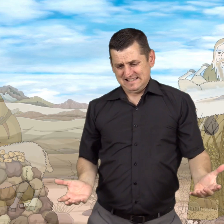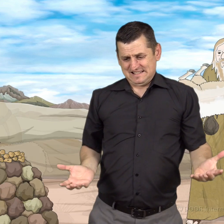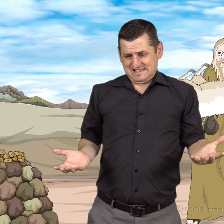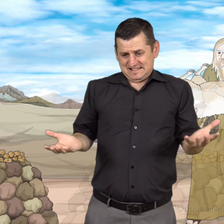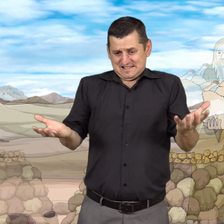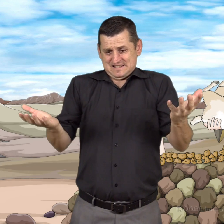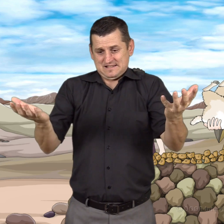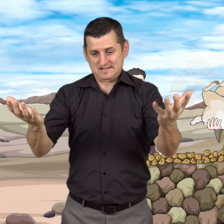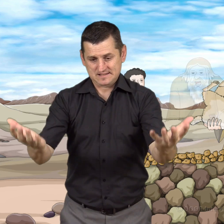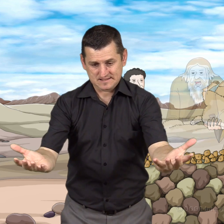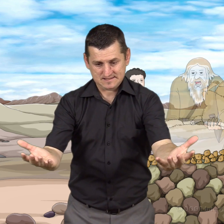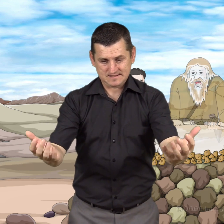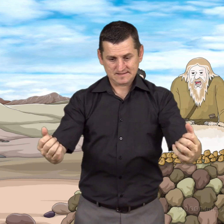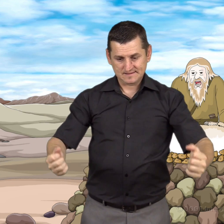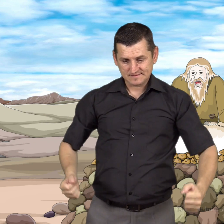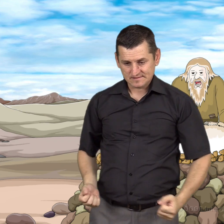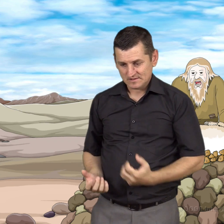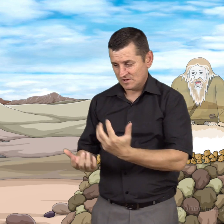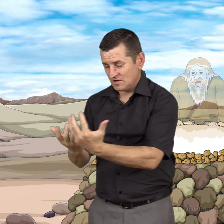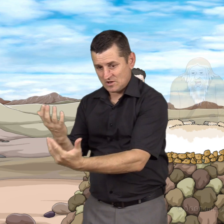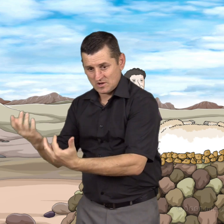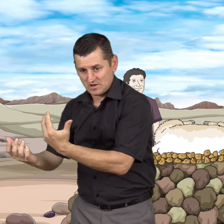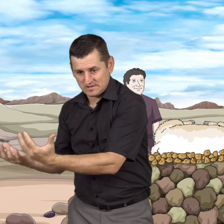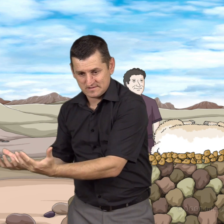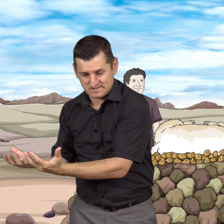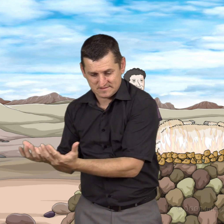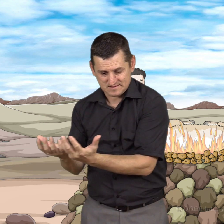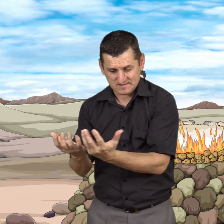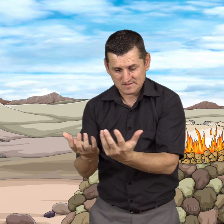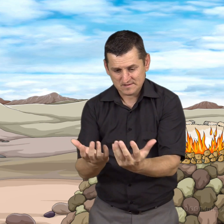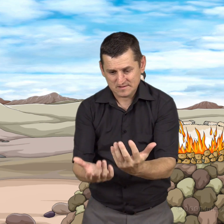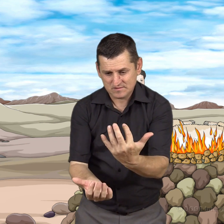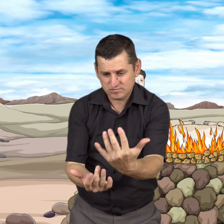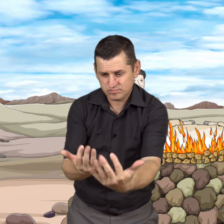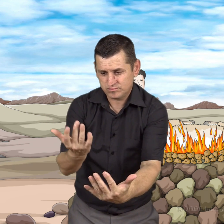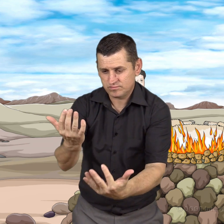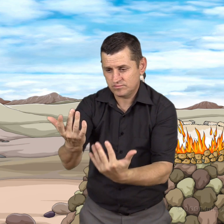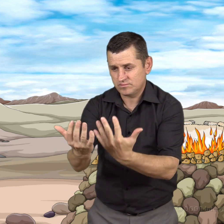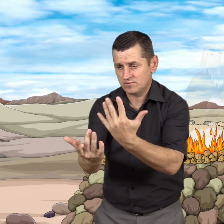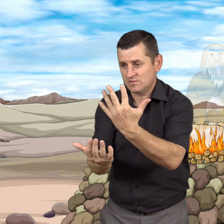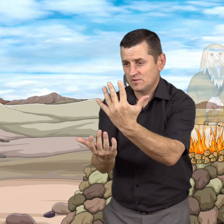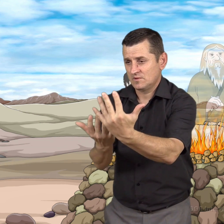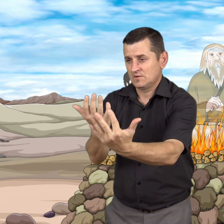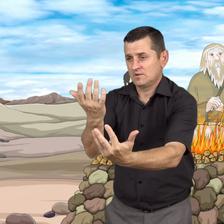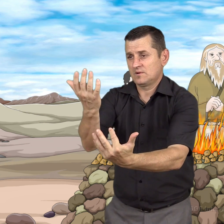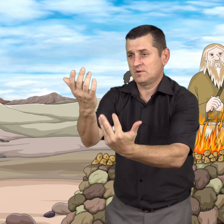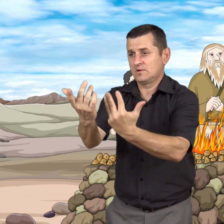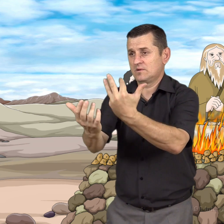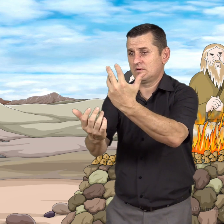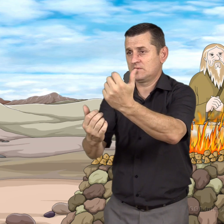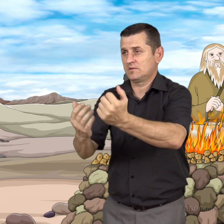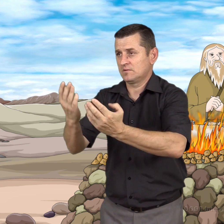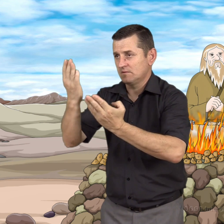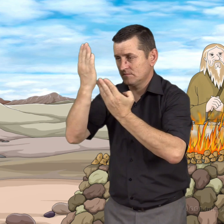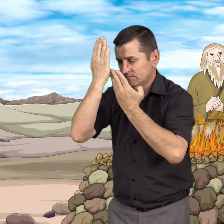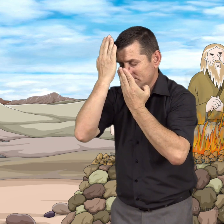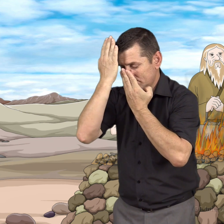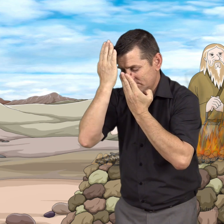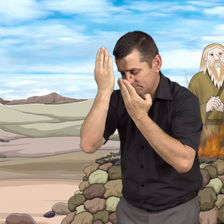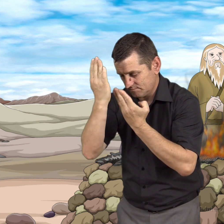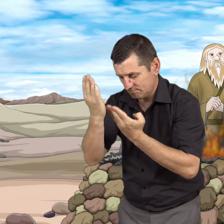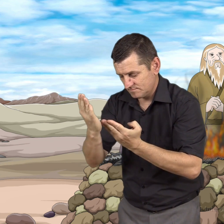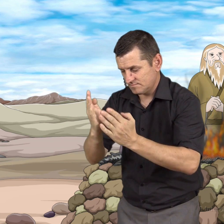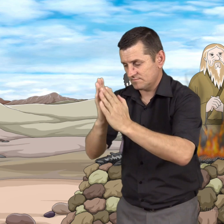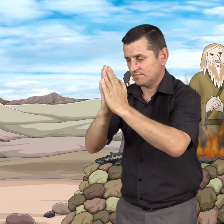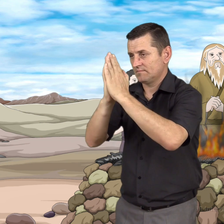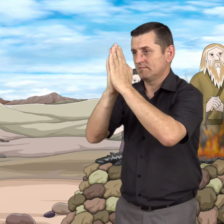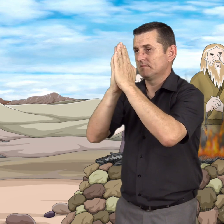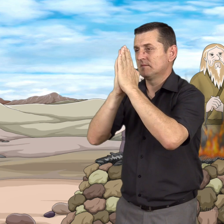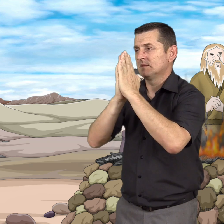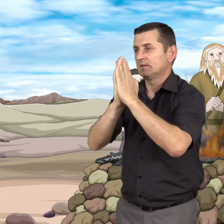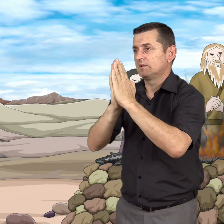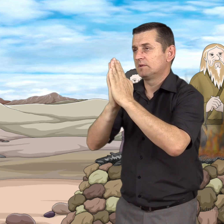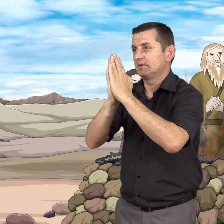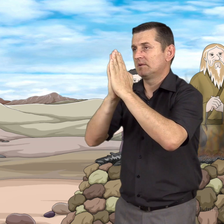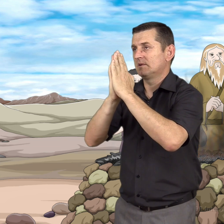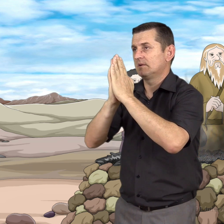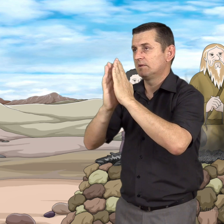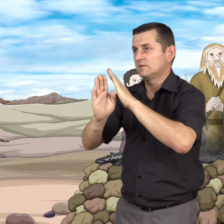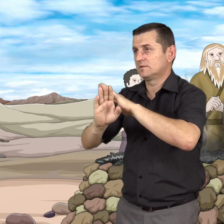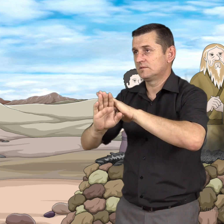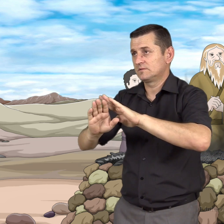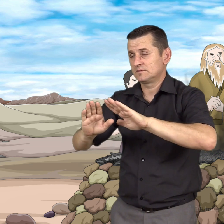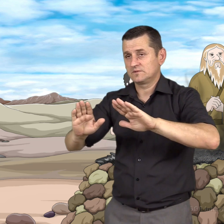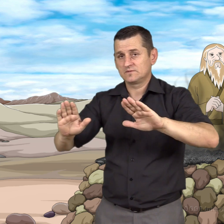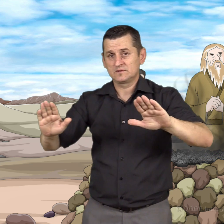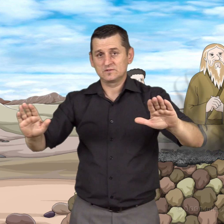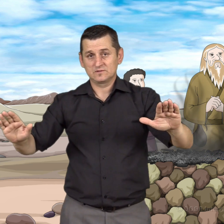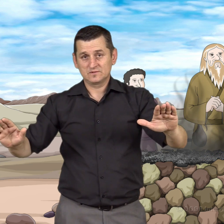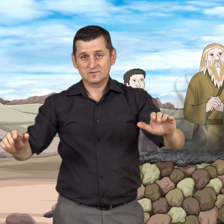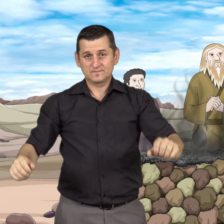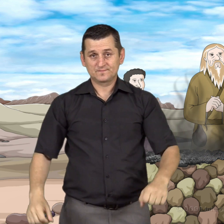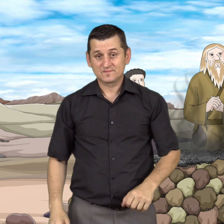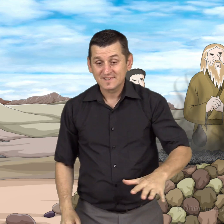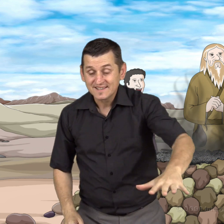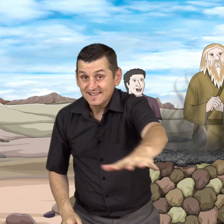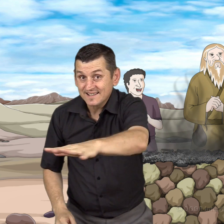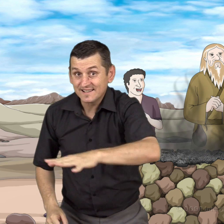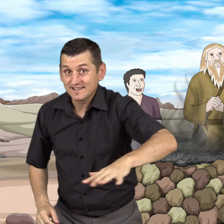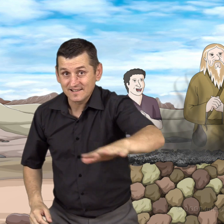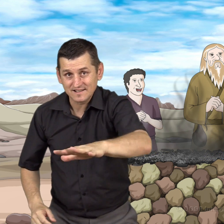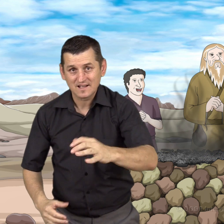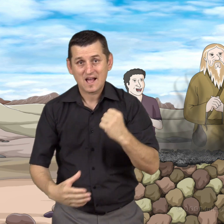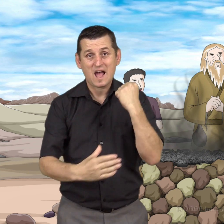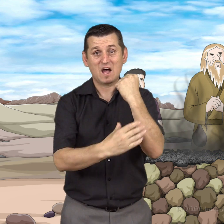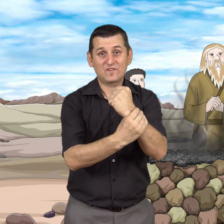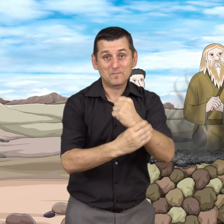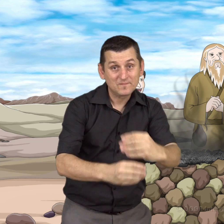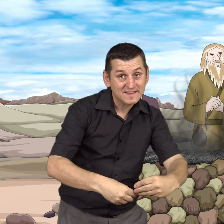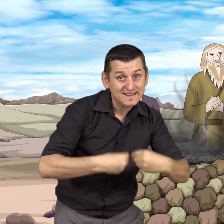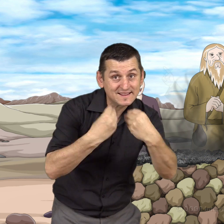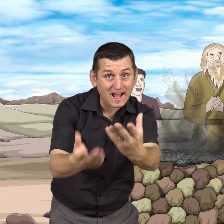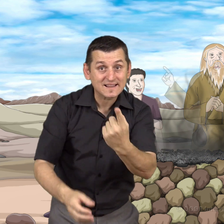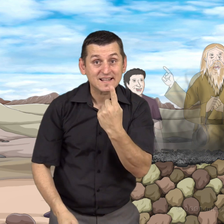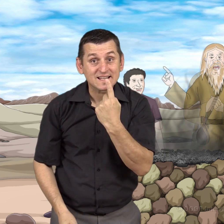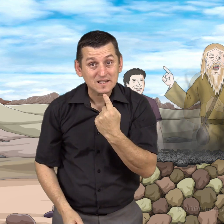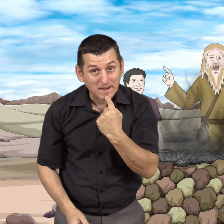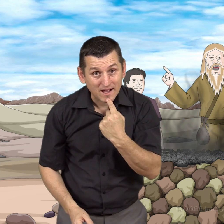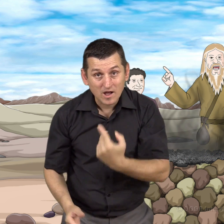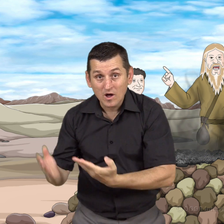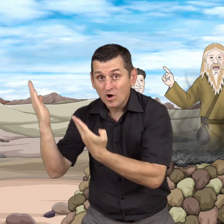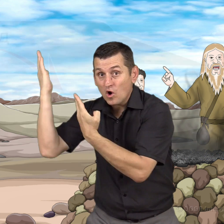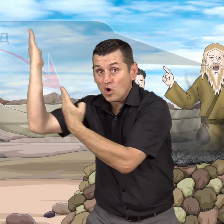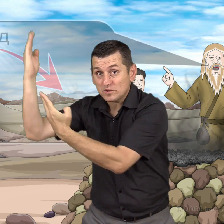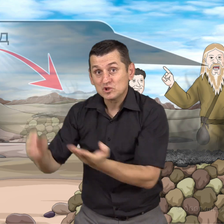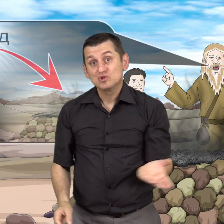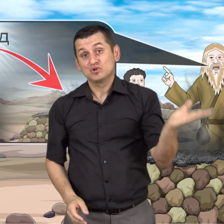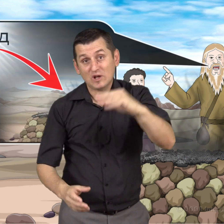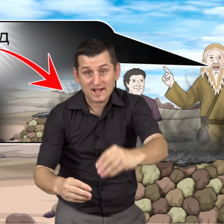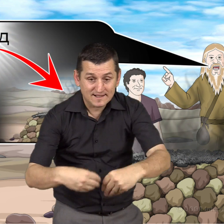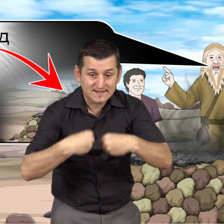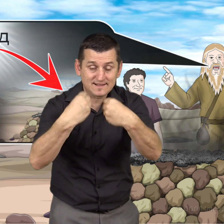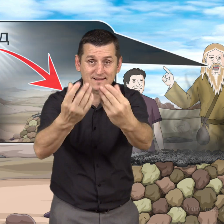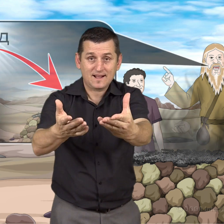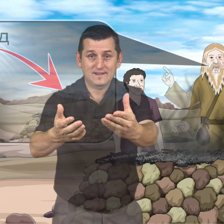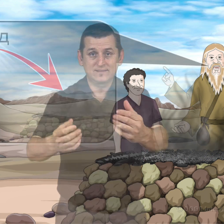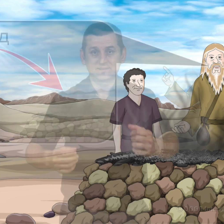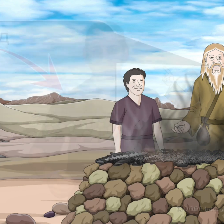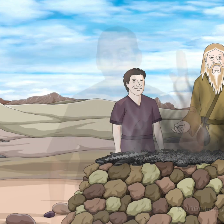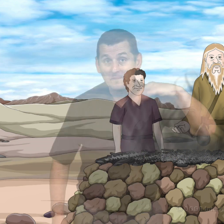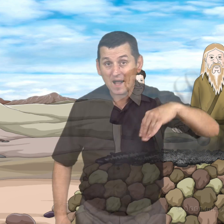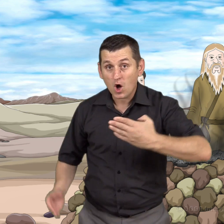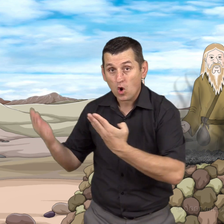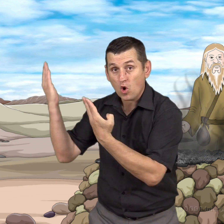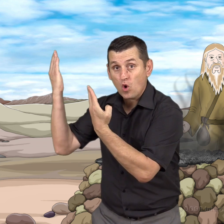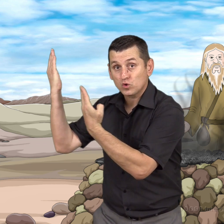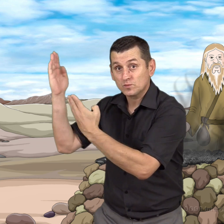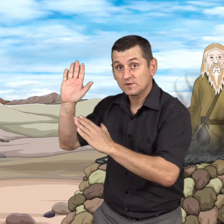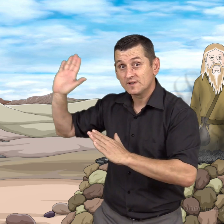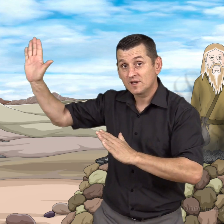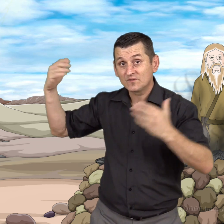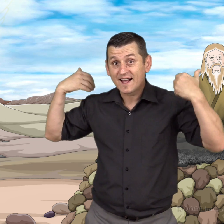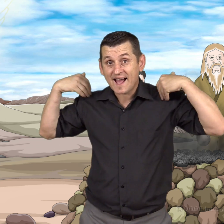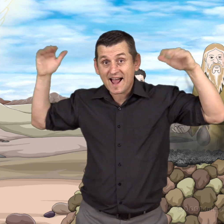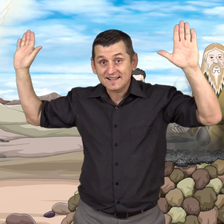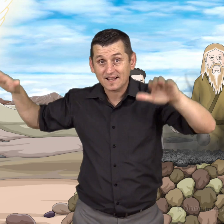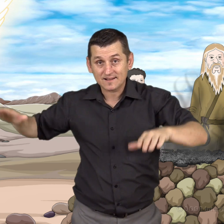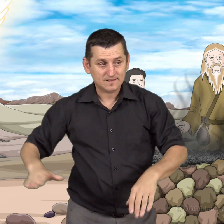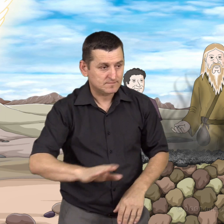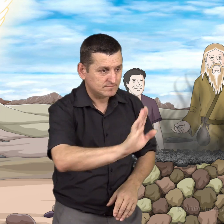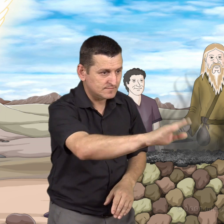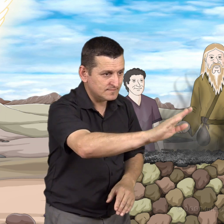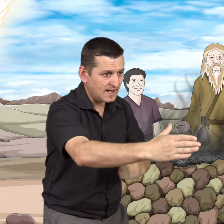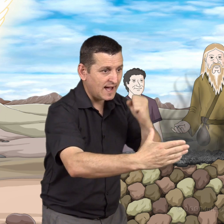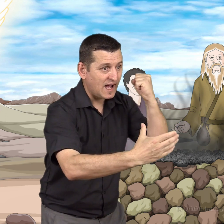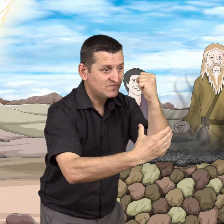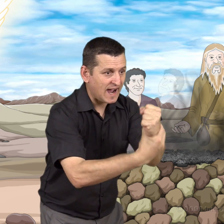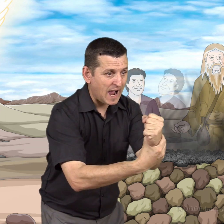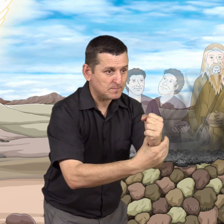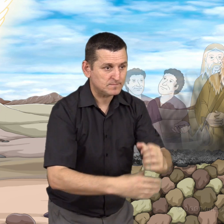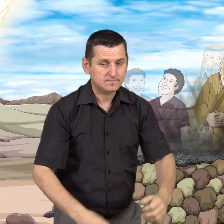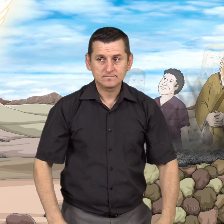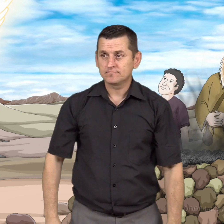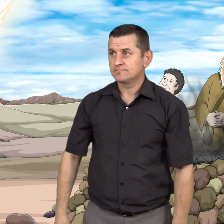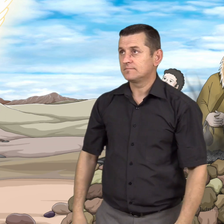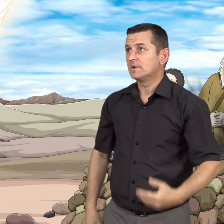And Abraham called that place The LORD Will Provide. So to this day it is said, “On the mountain of the LORD it will be provided.”